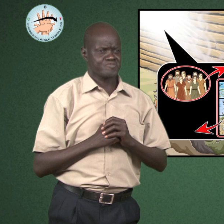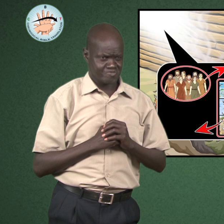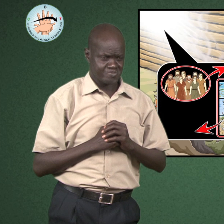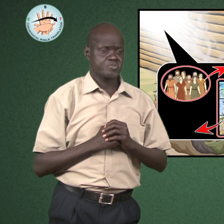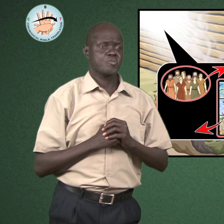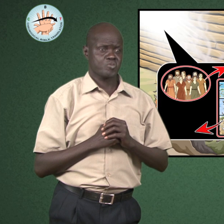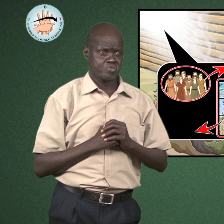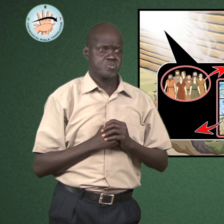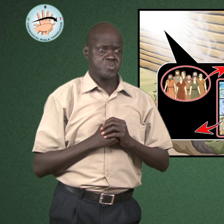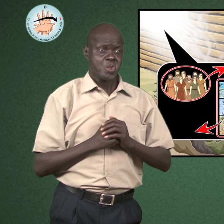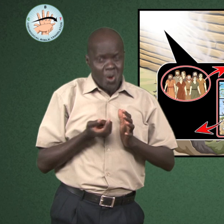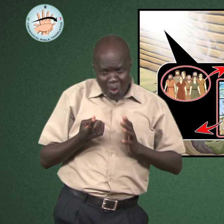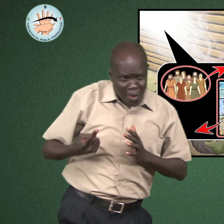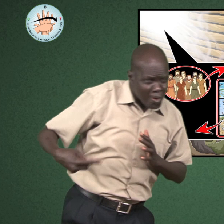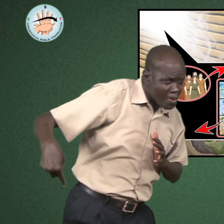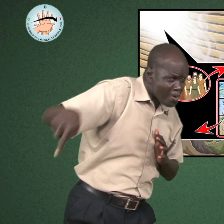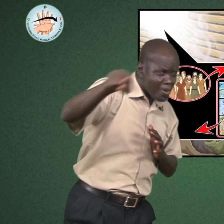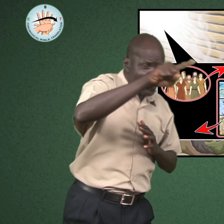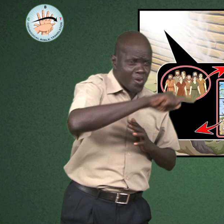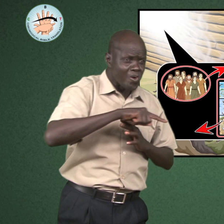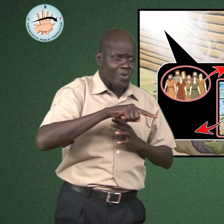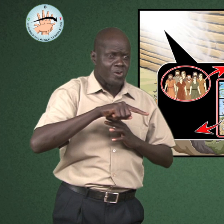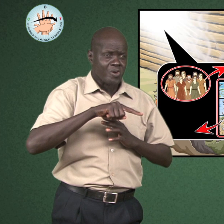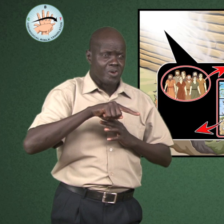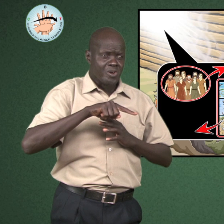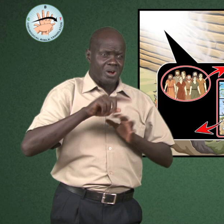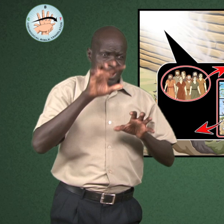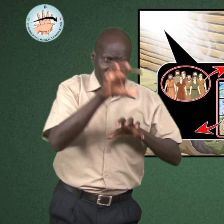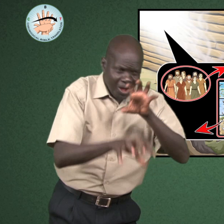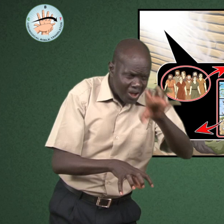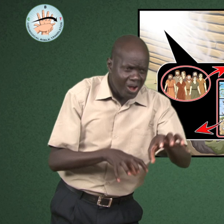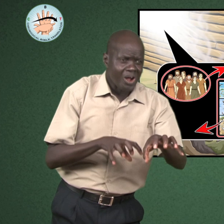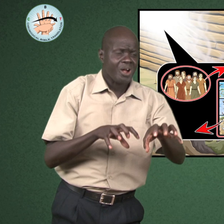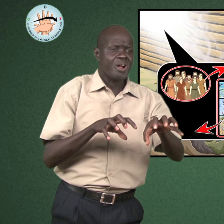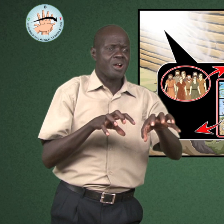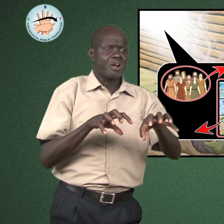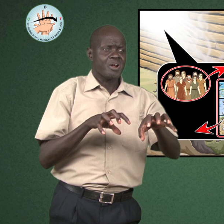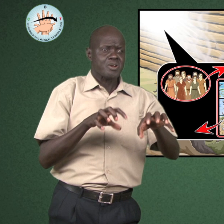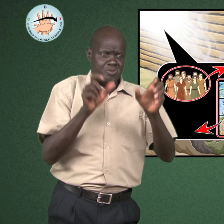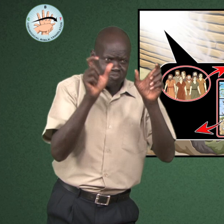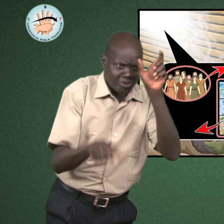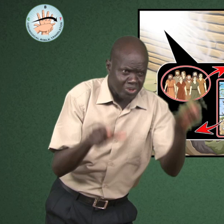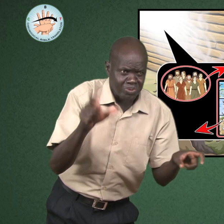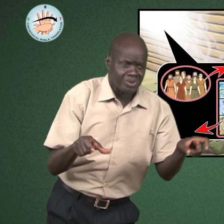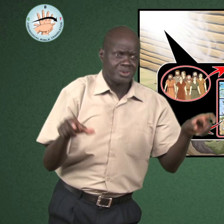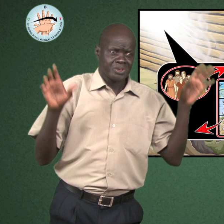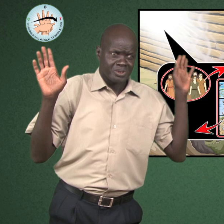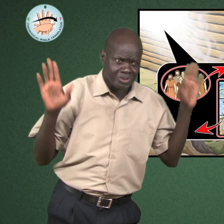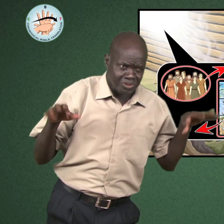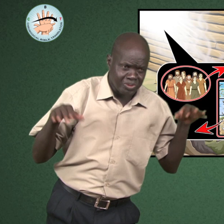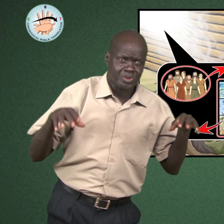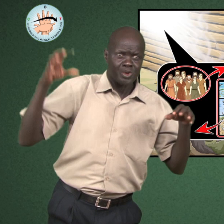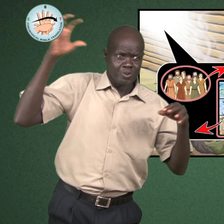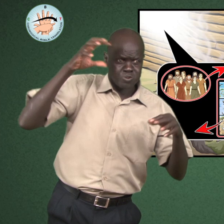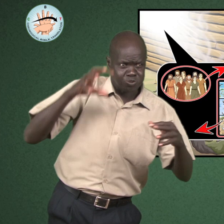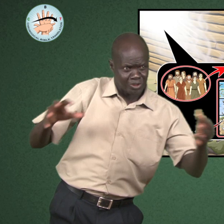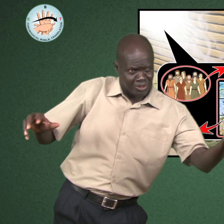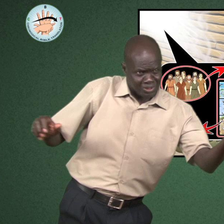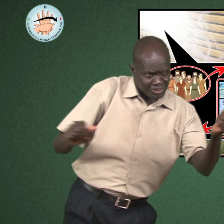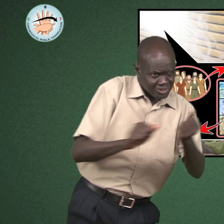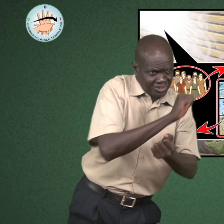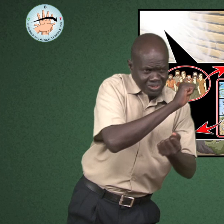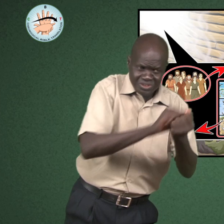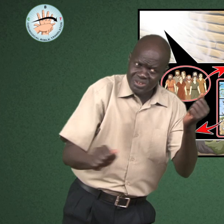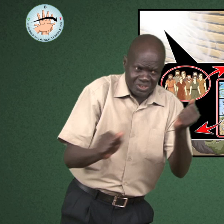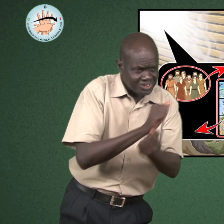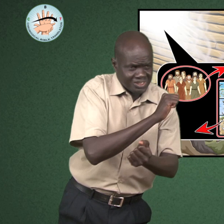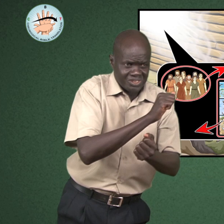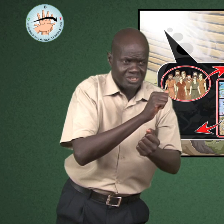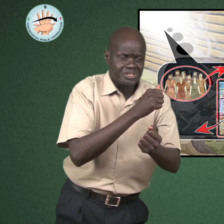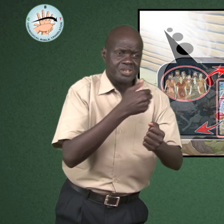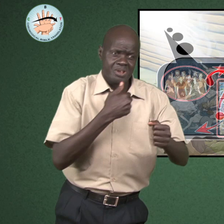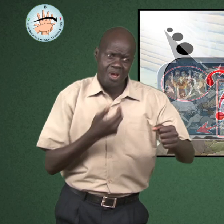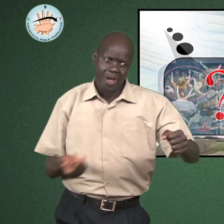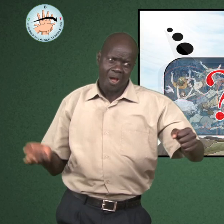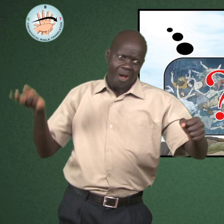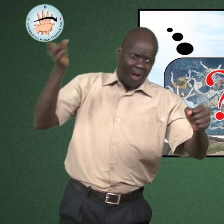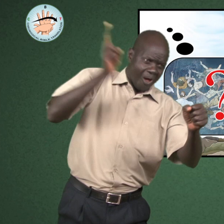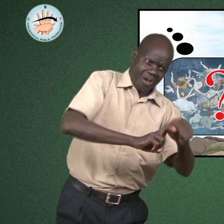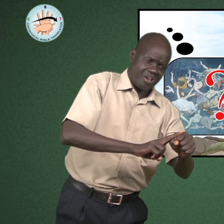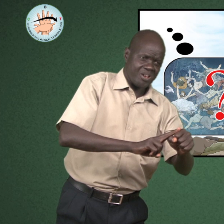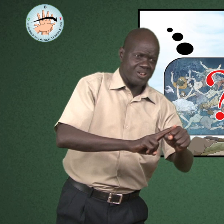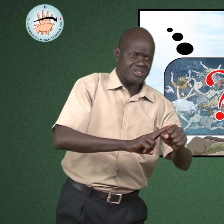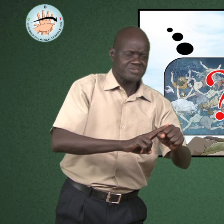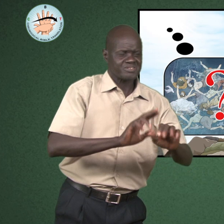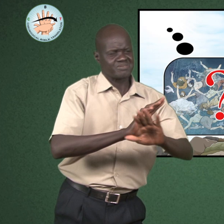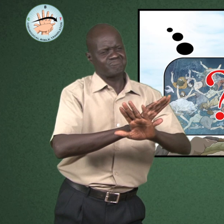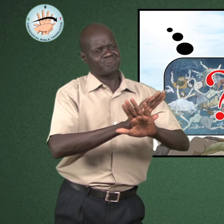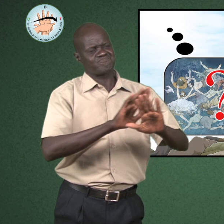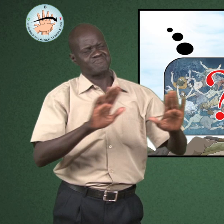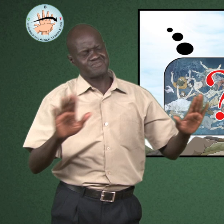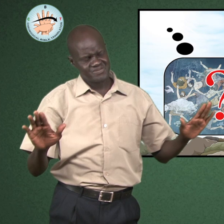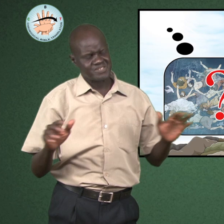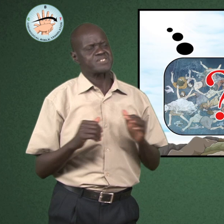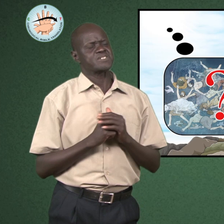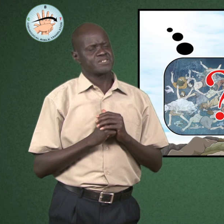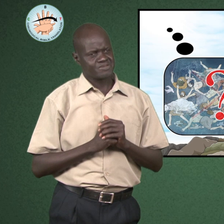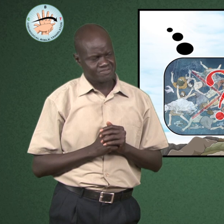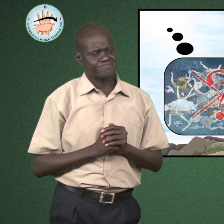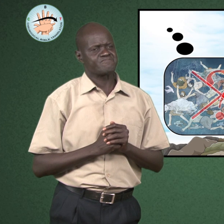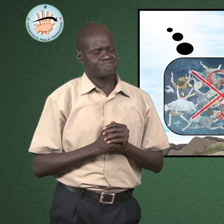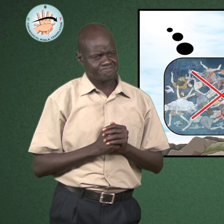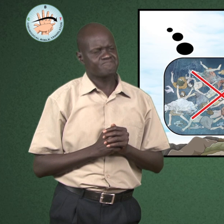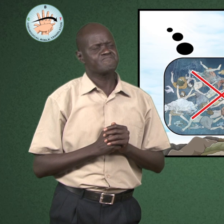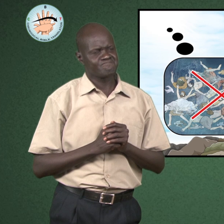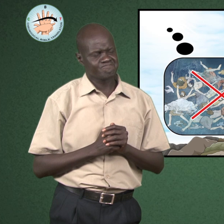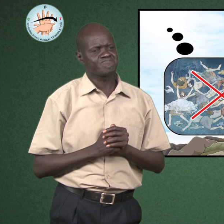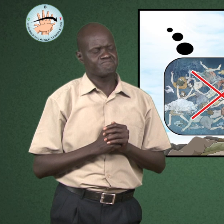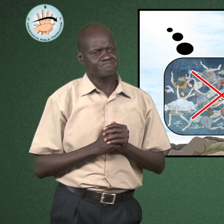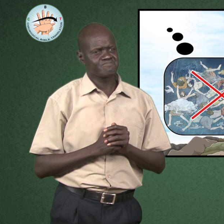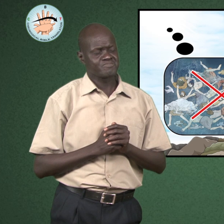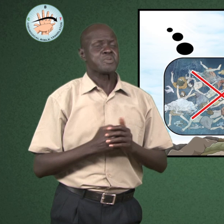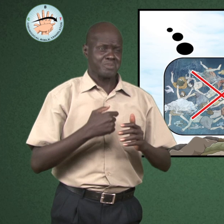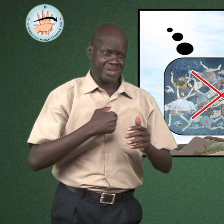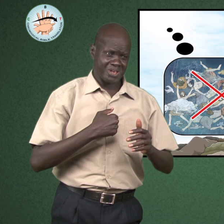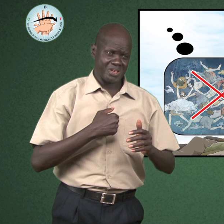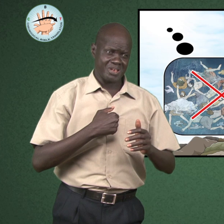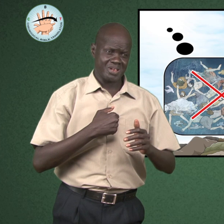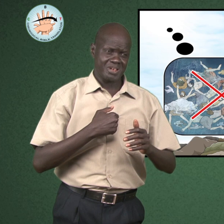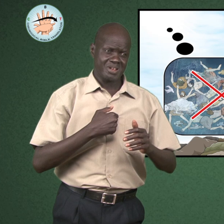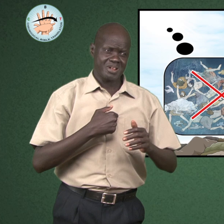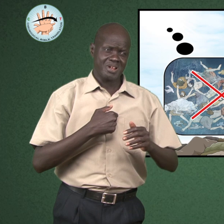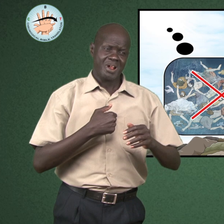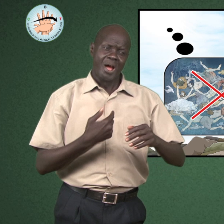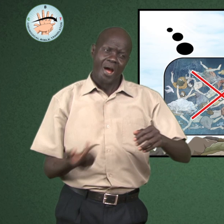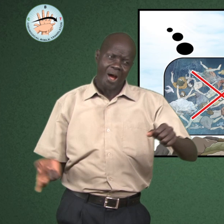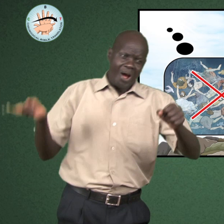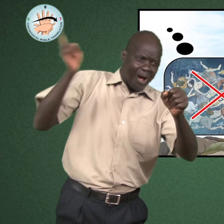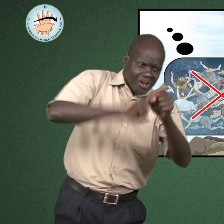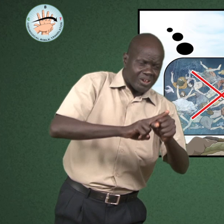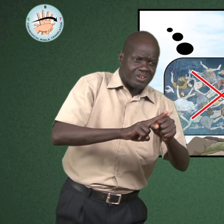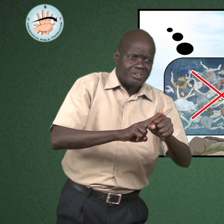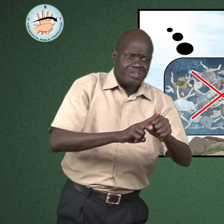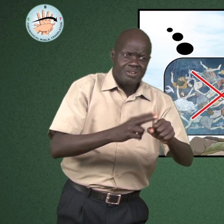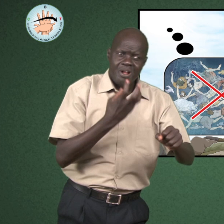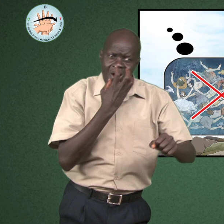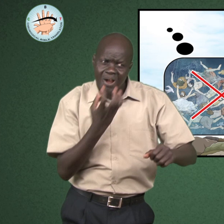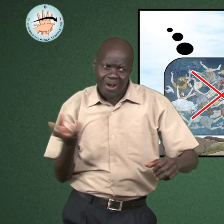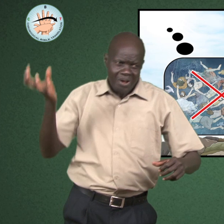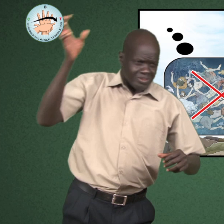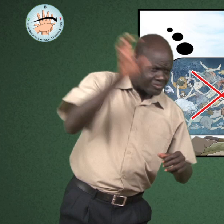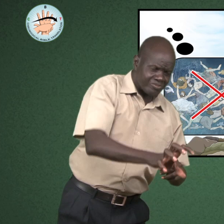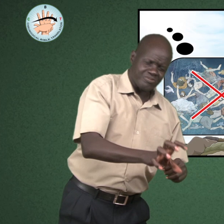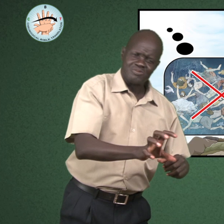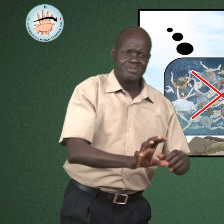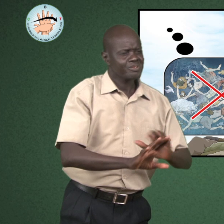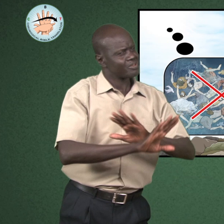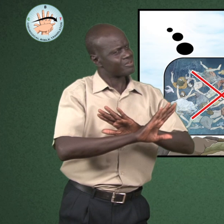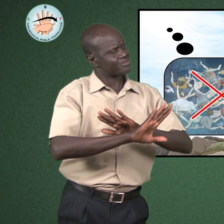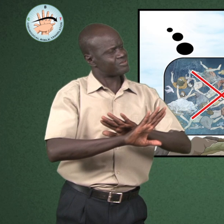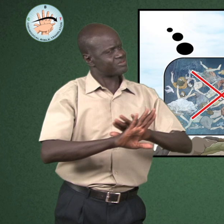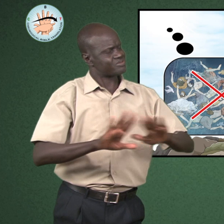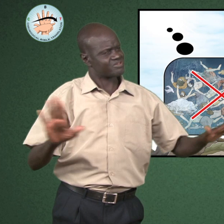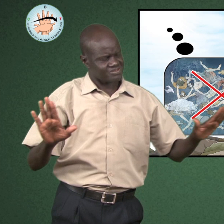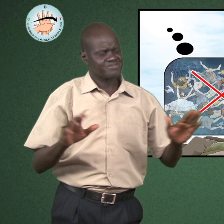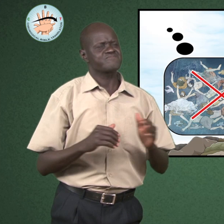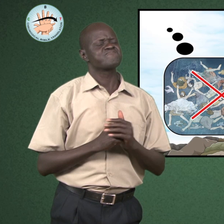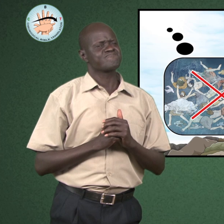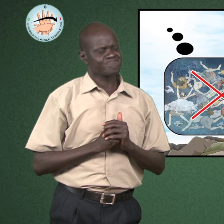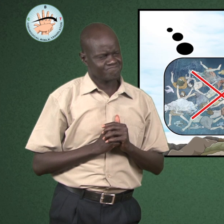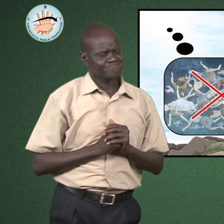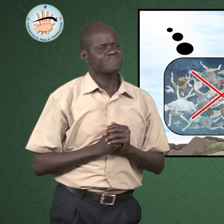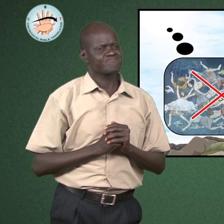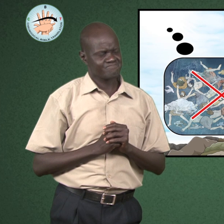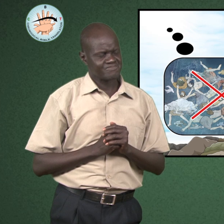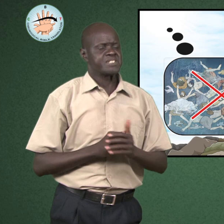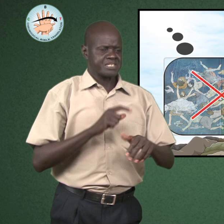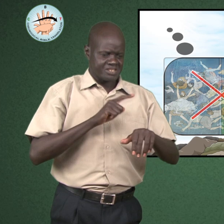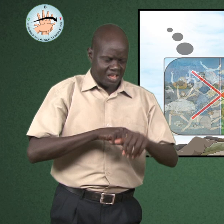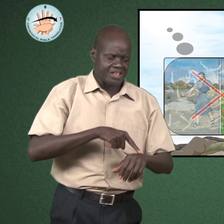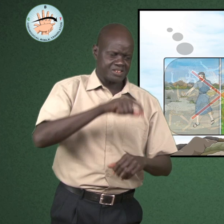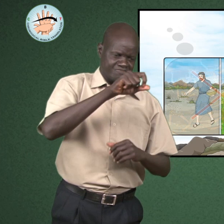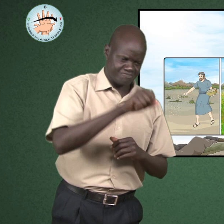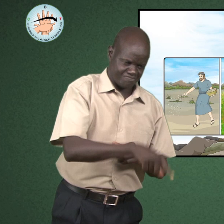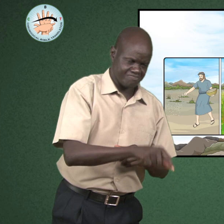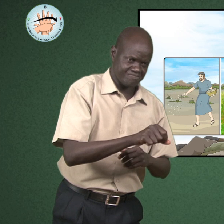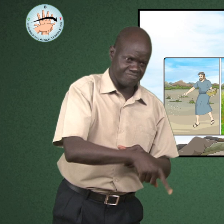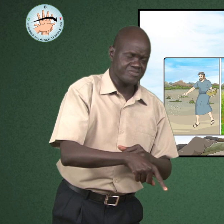And never again will I destroy all living creatures as I have done.